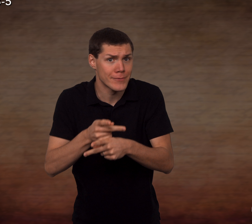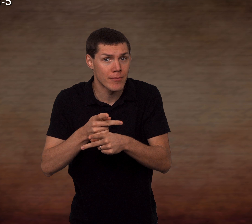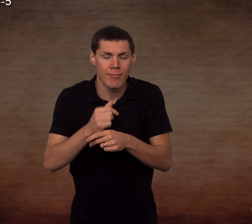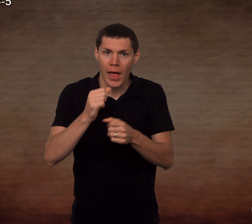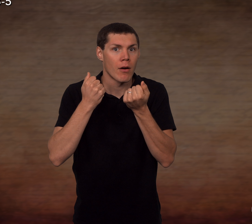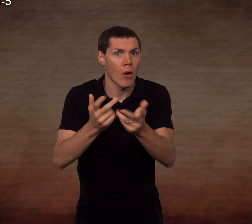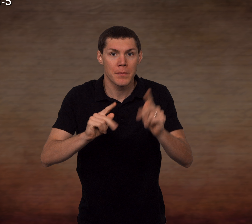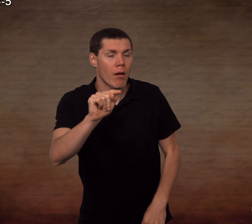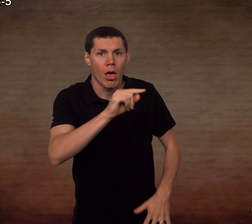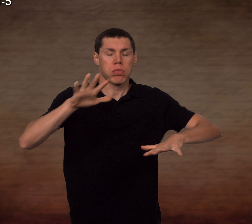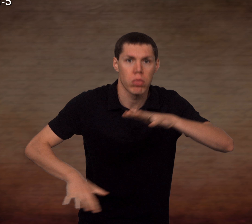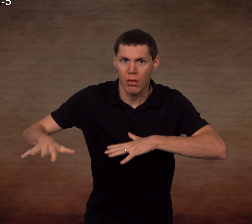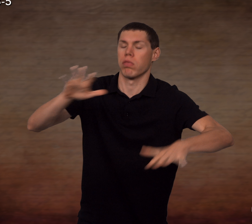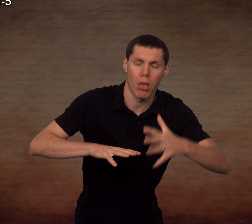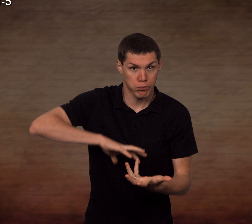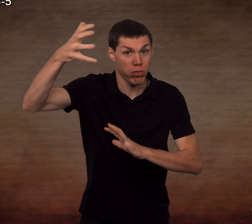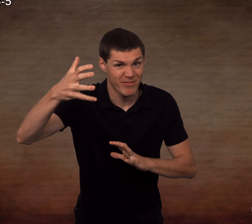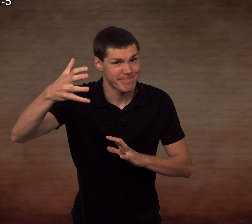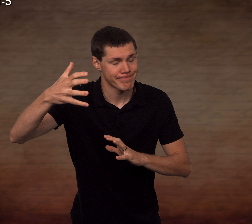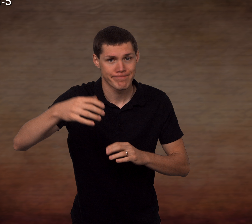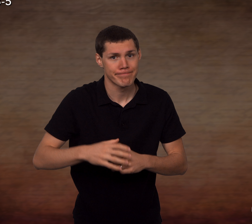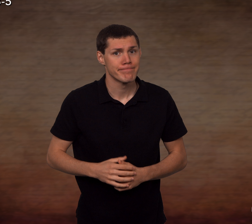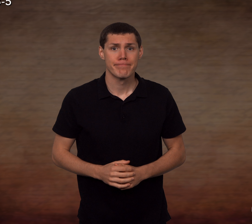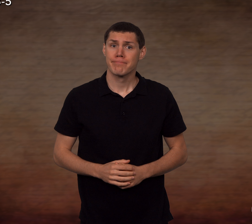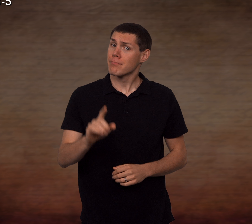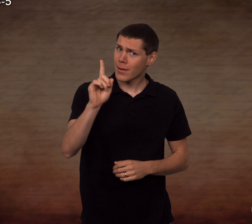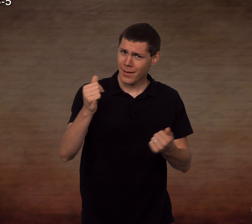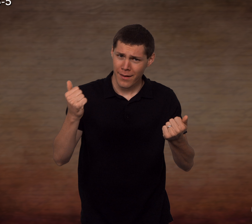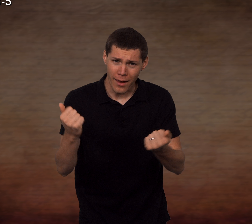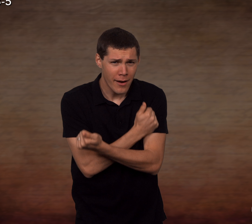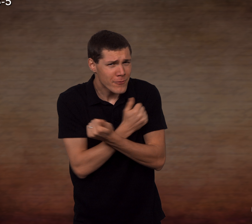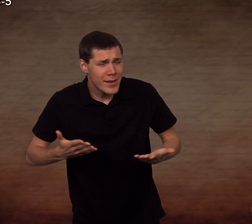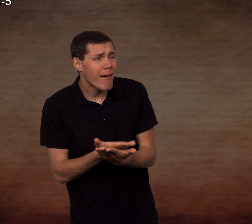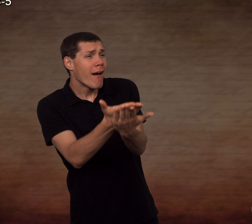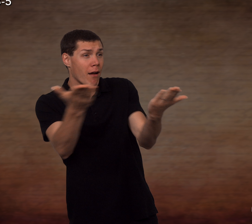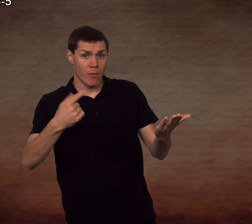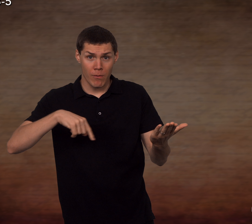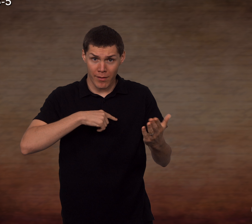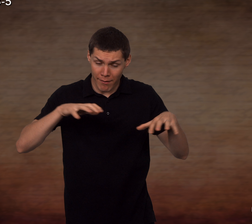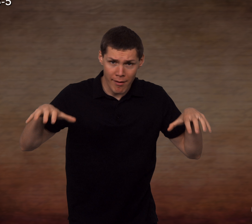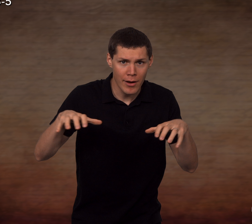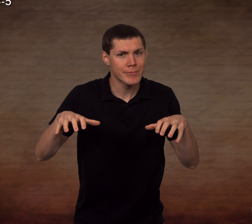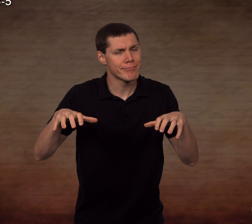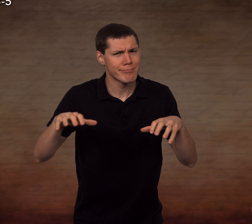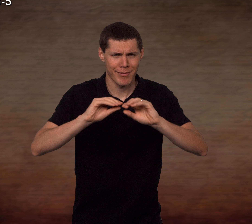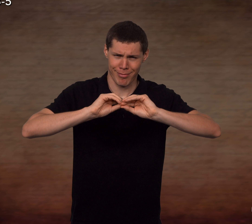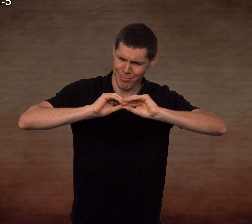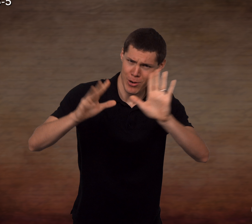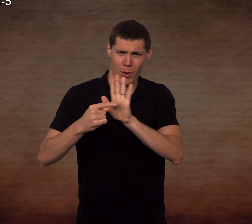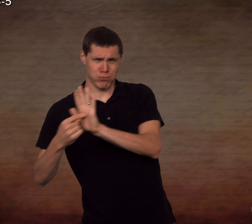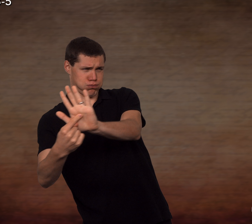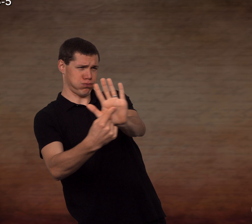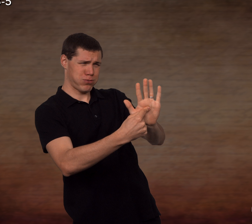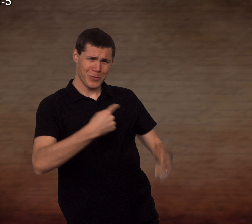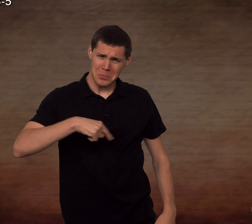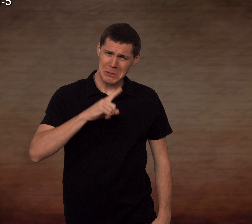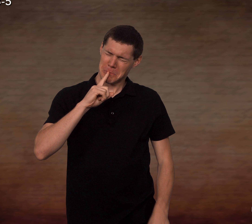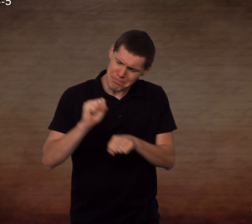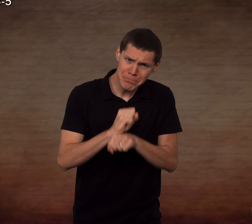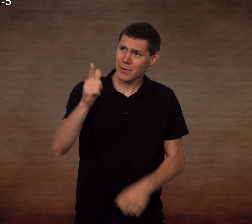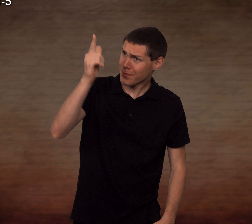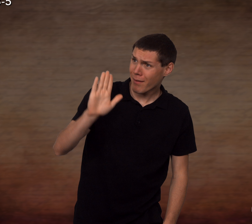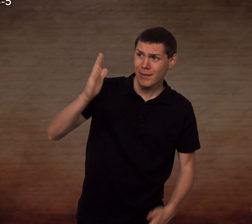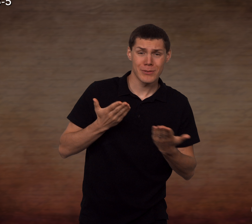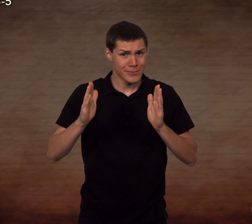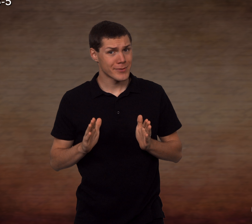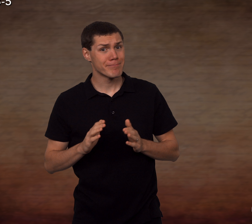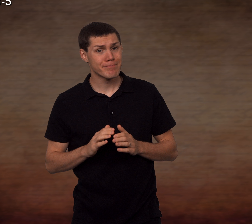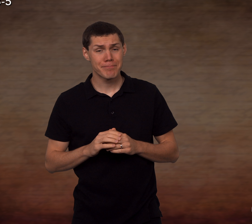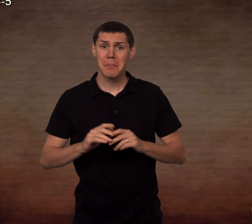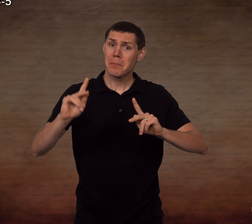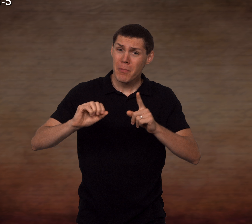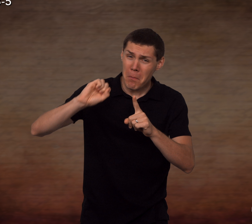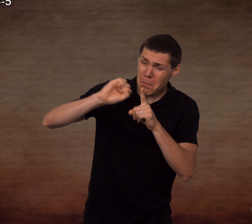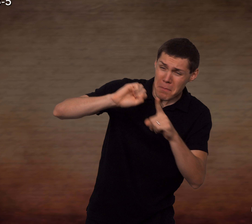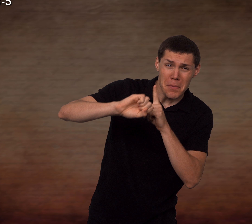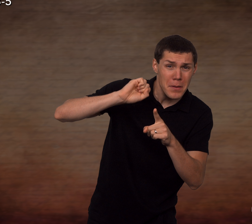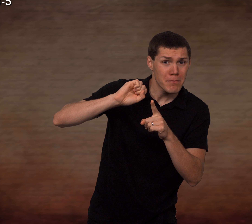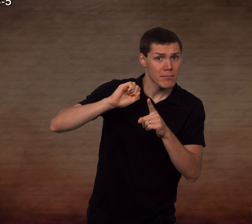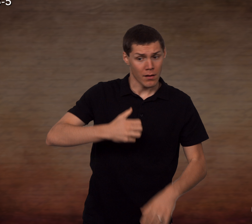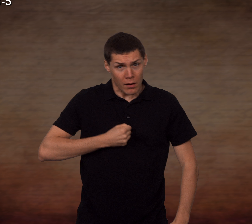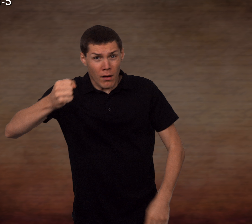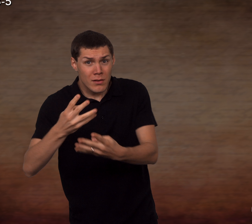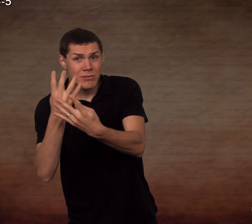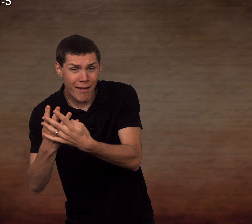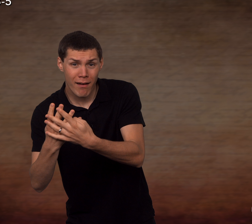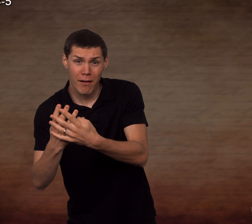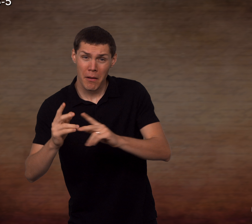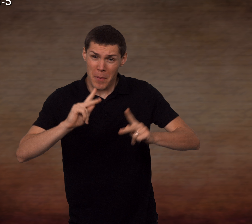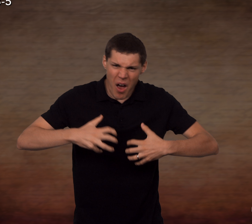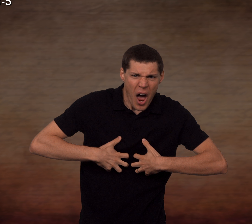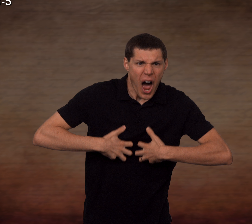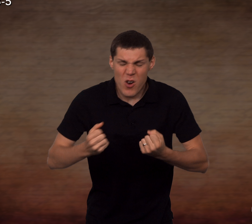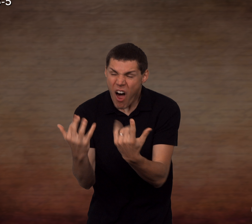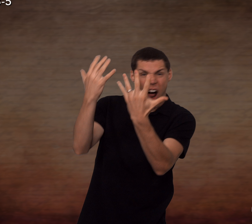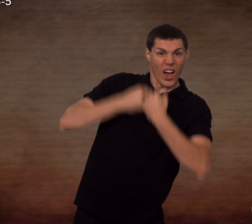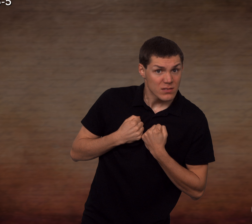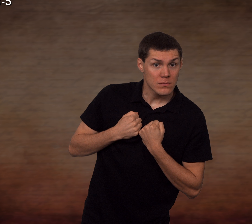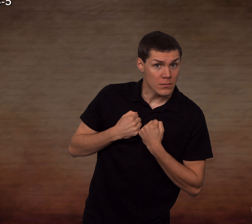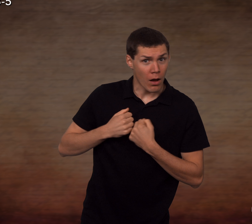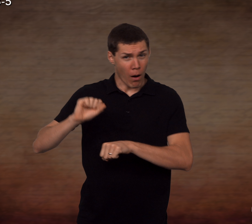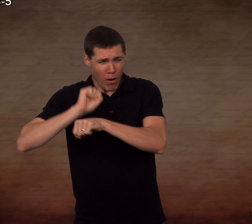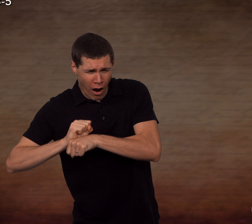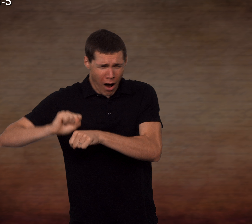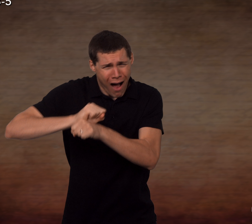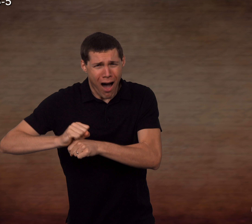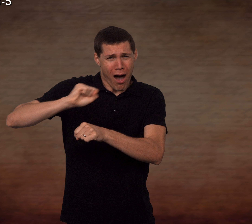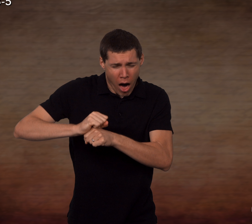Rather, as servants of God we commend ourselves in every way: in great endurance;